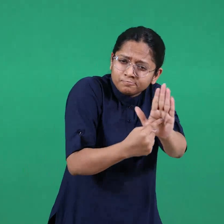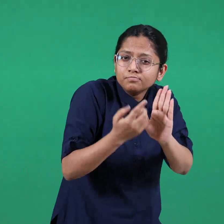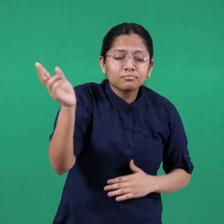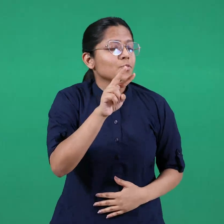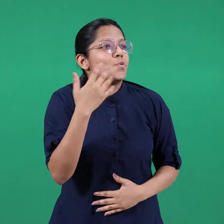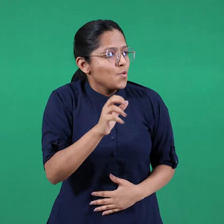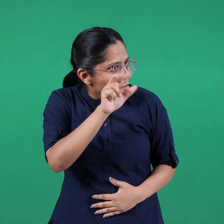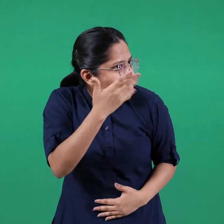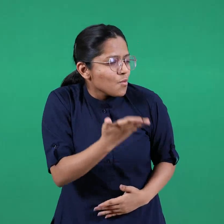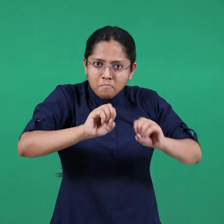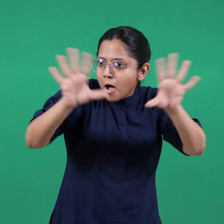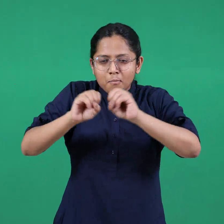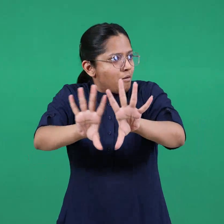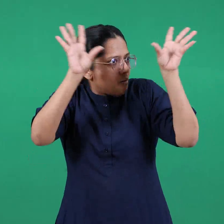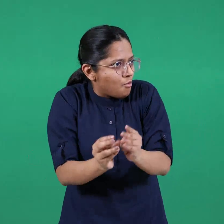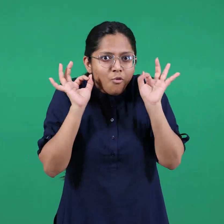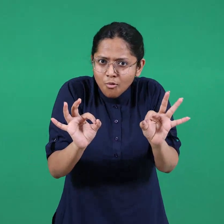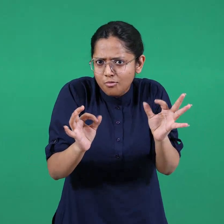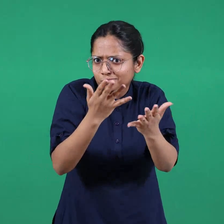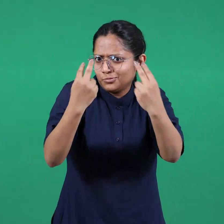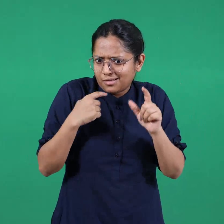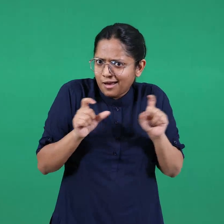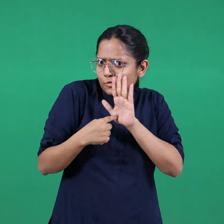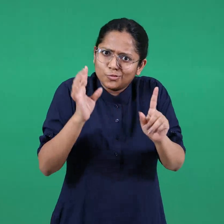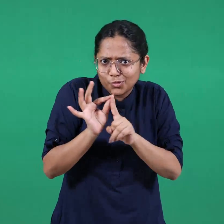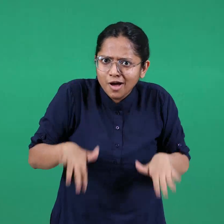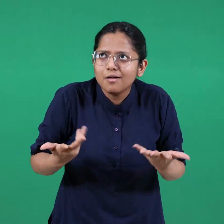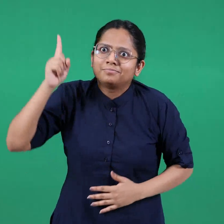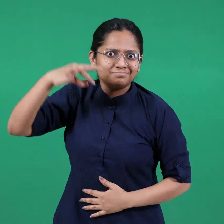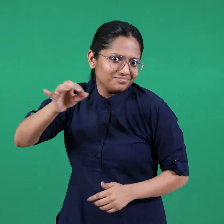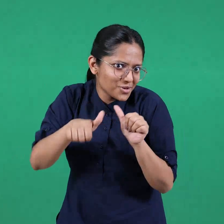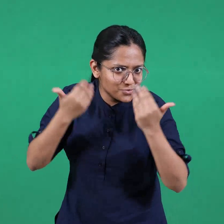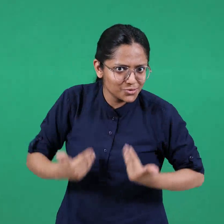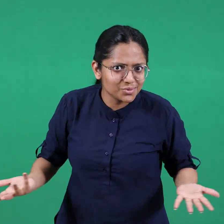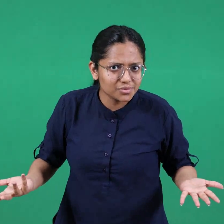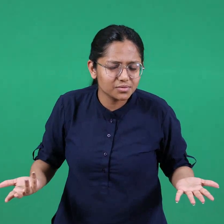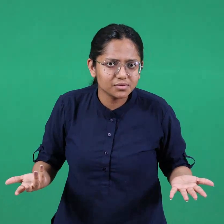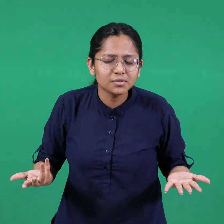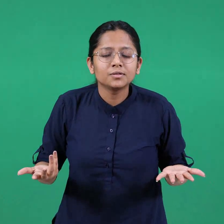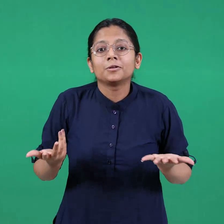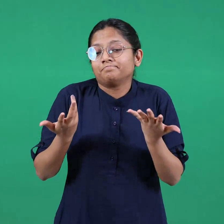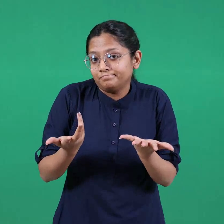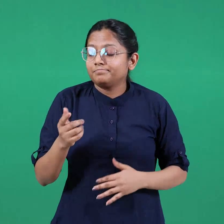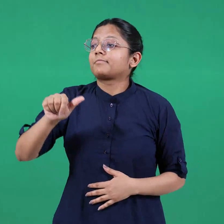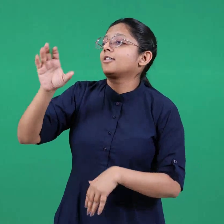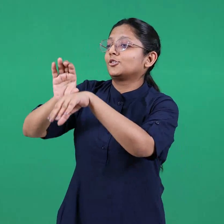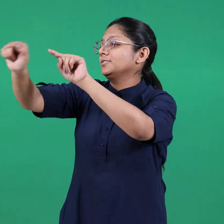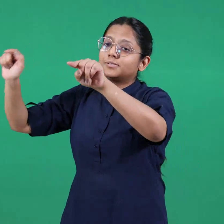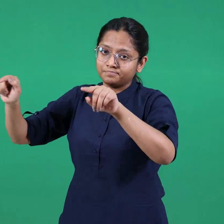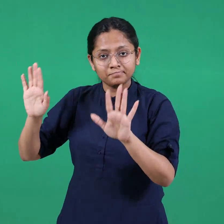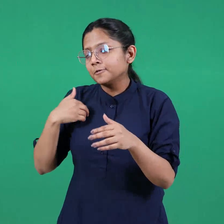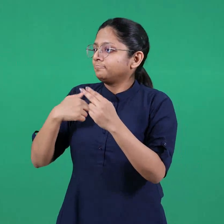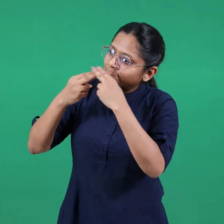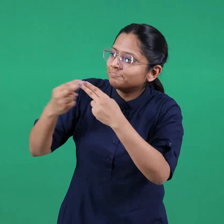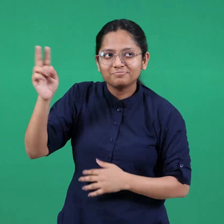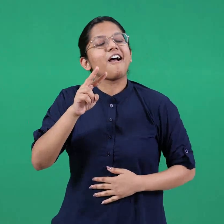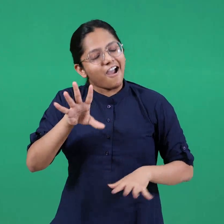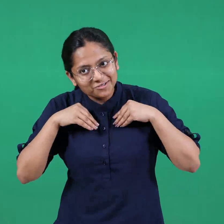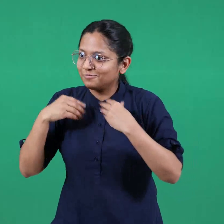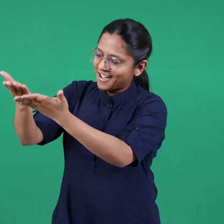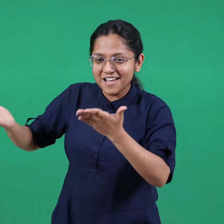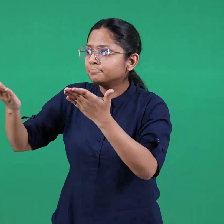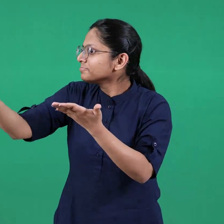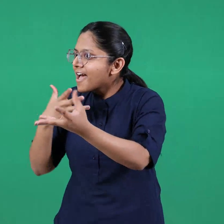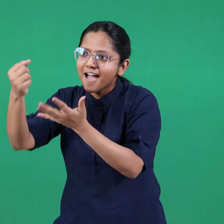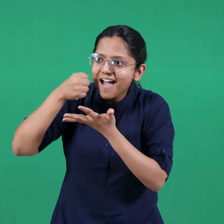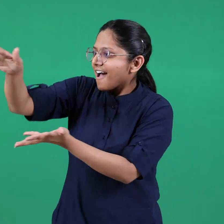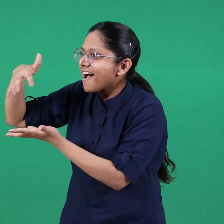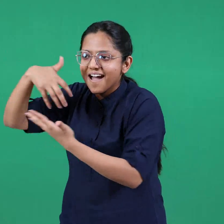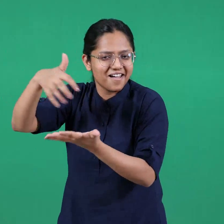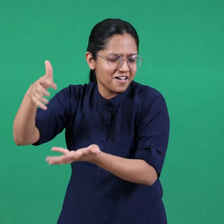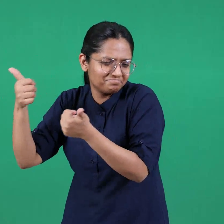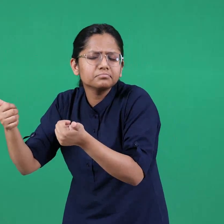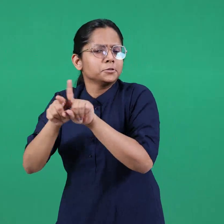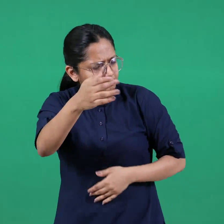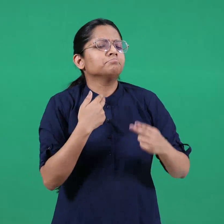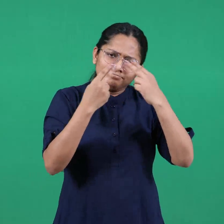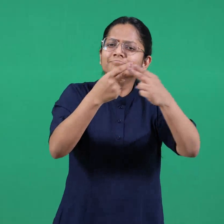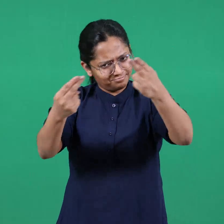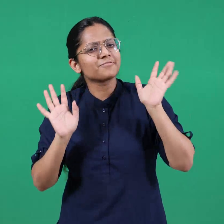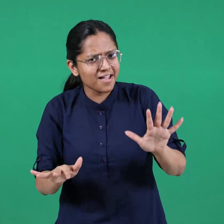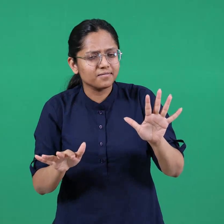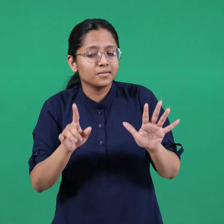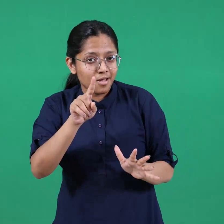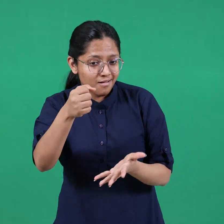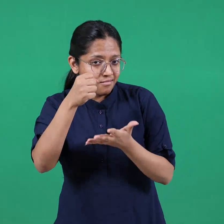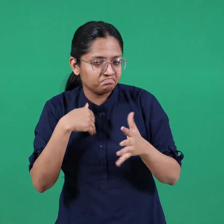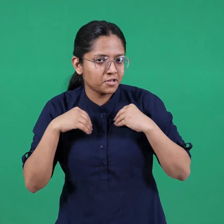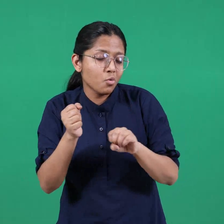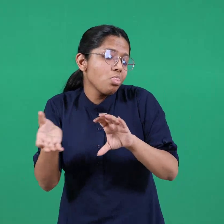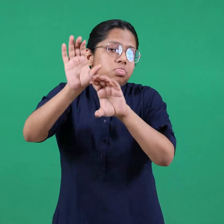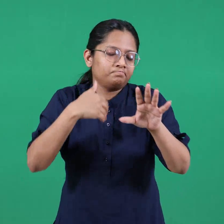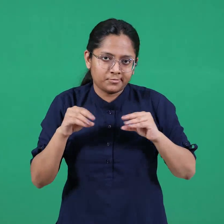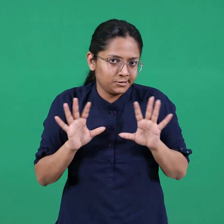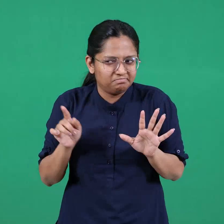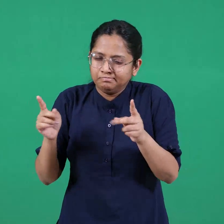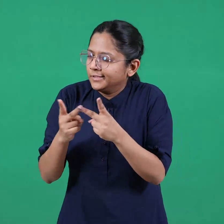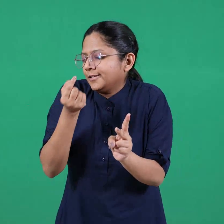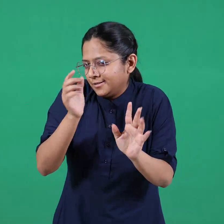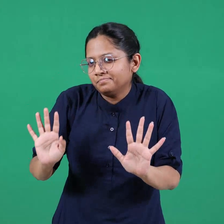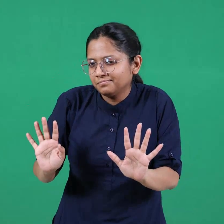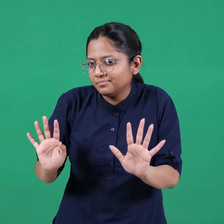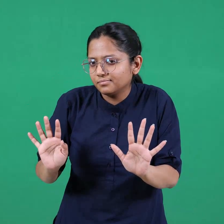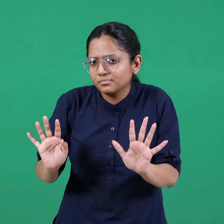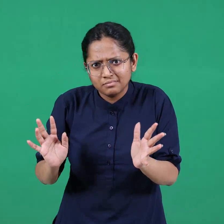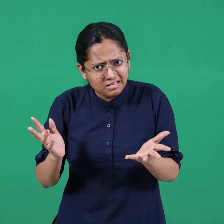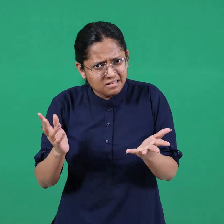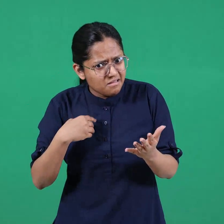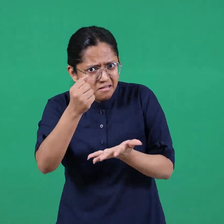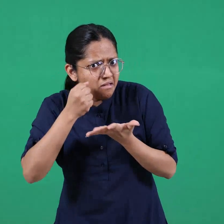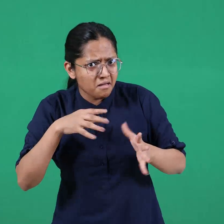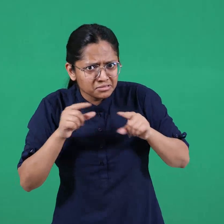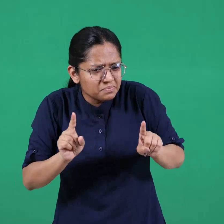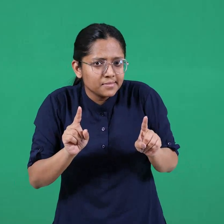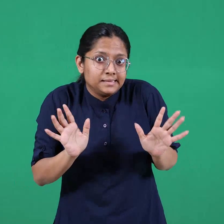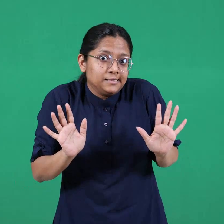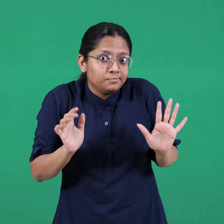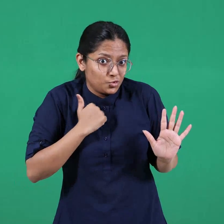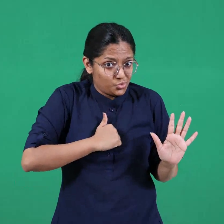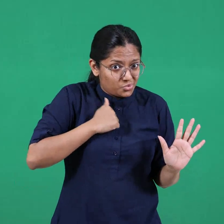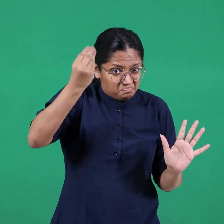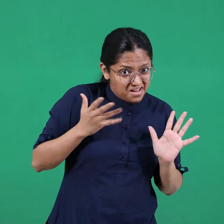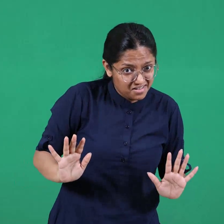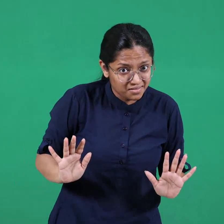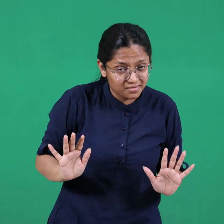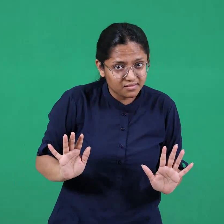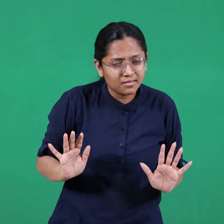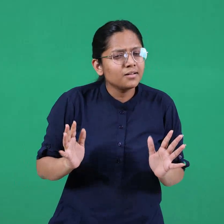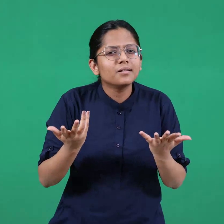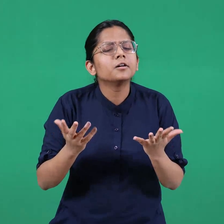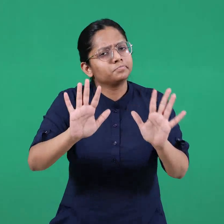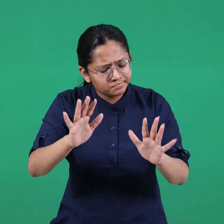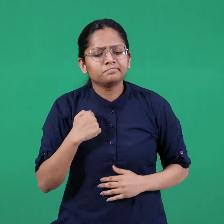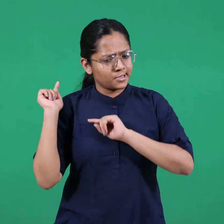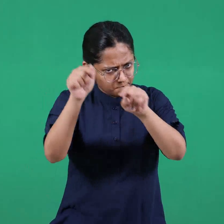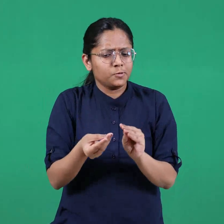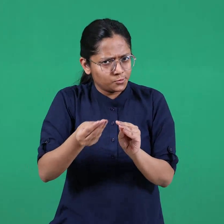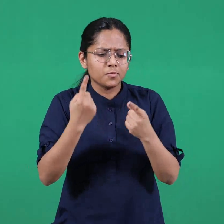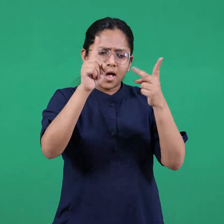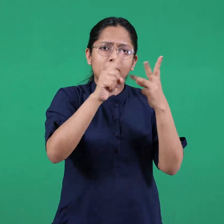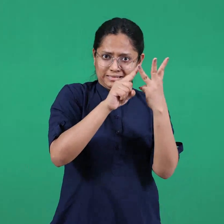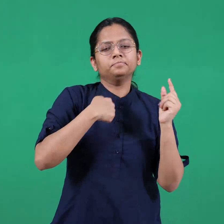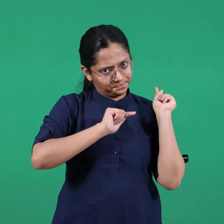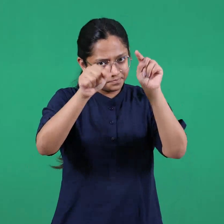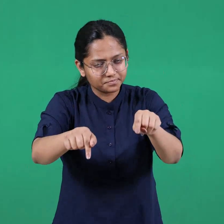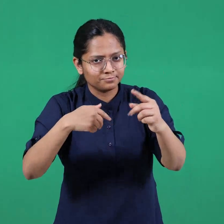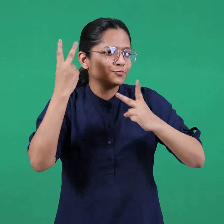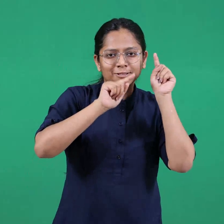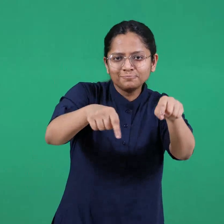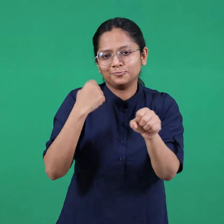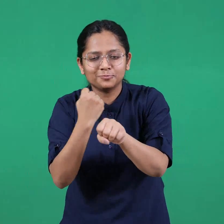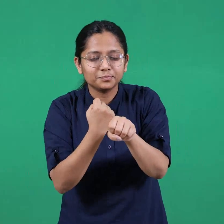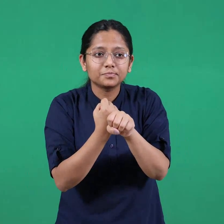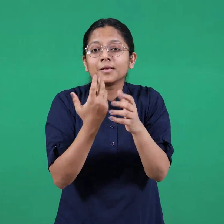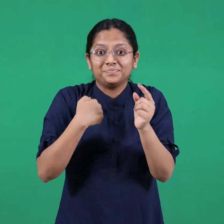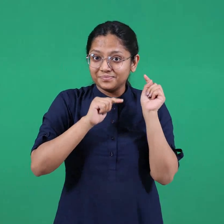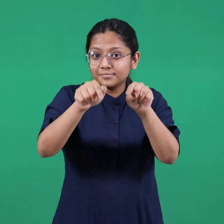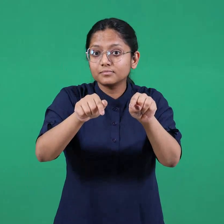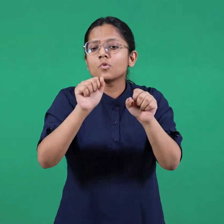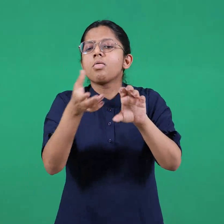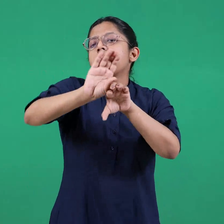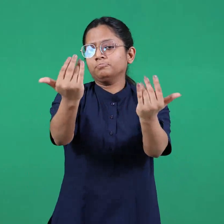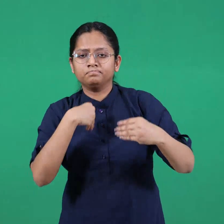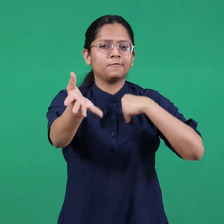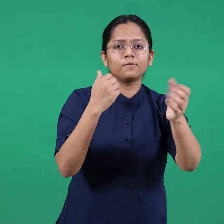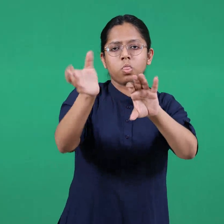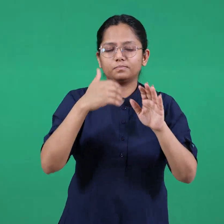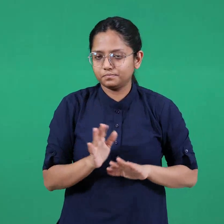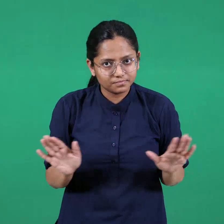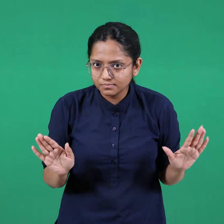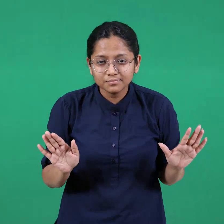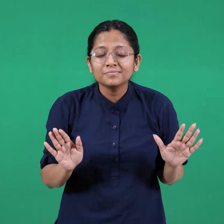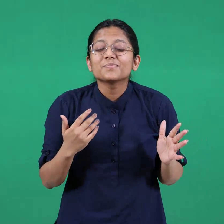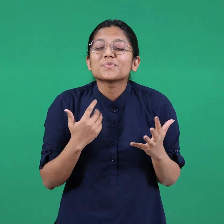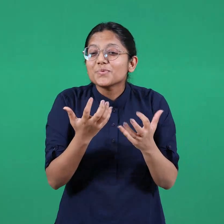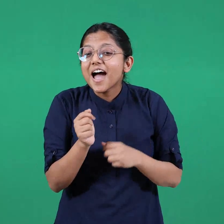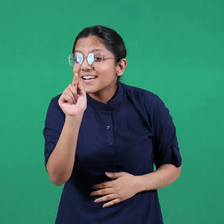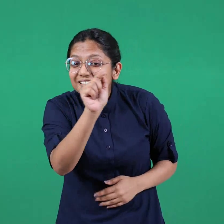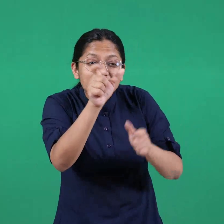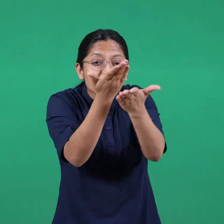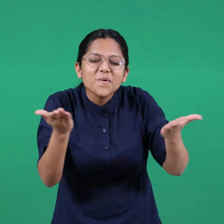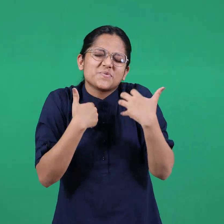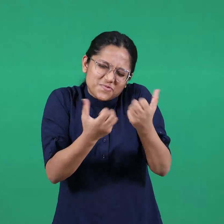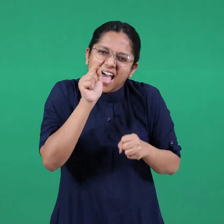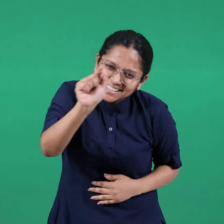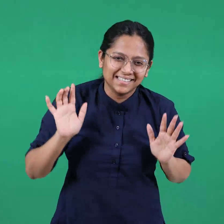In what way were you inferior to the other churches, except that I was not a burden to you? Forgive me this wrong! See, I am ready to come to you a third time, and I will not be a burden, because I am not seeking your possessions, but you.